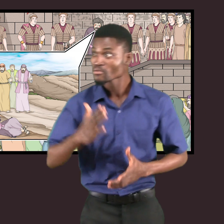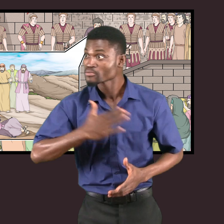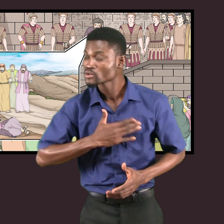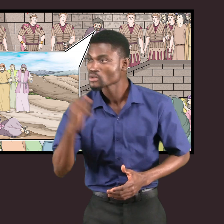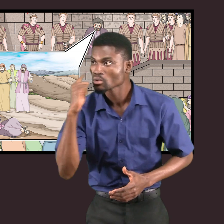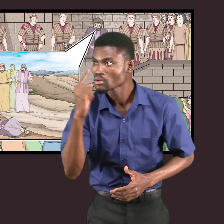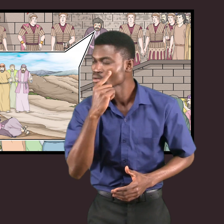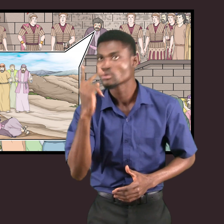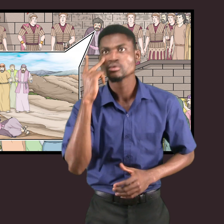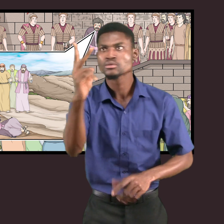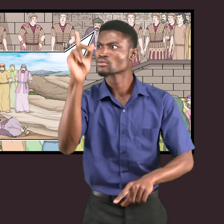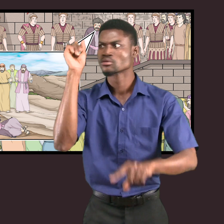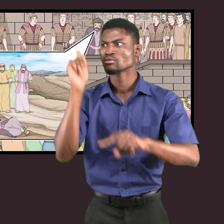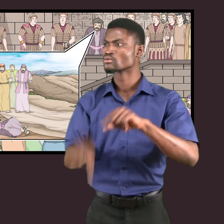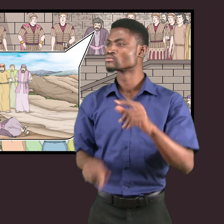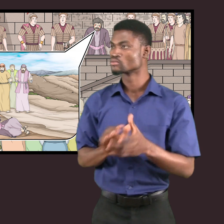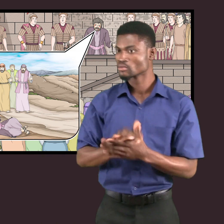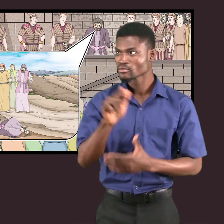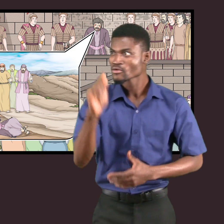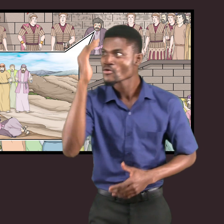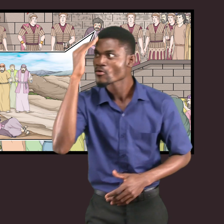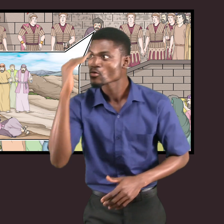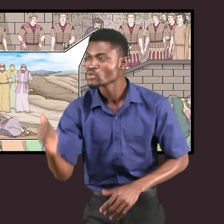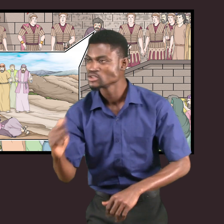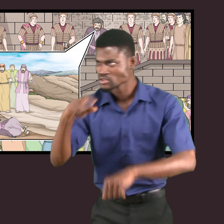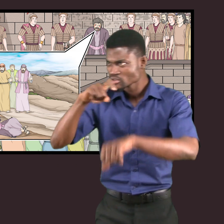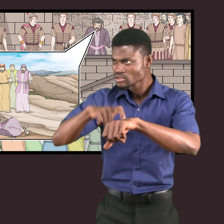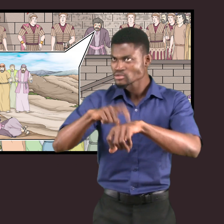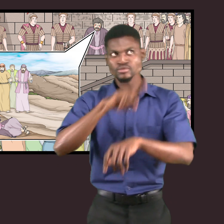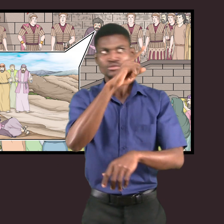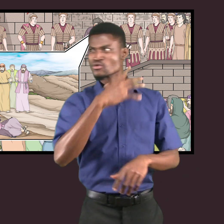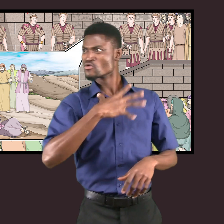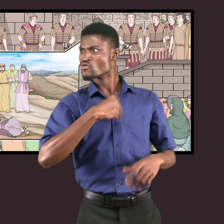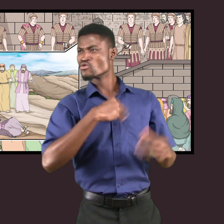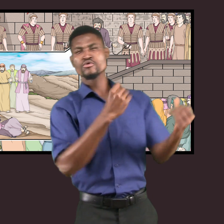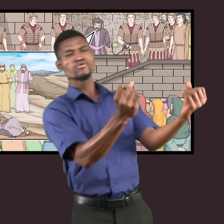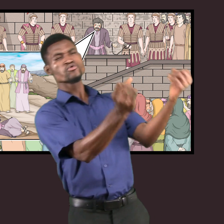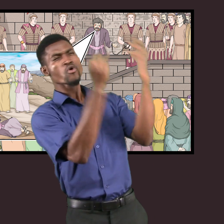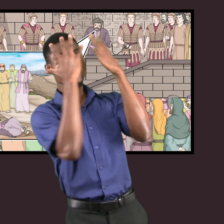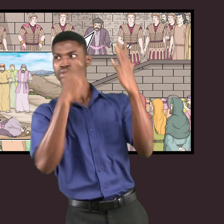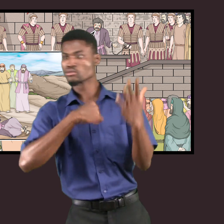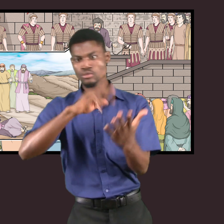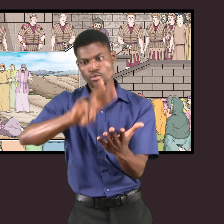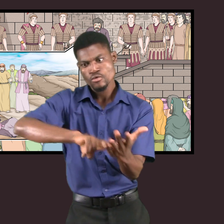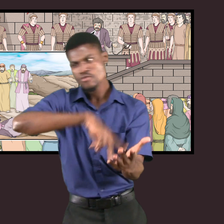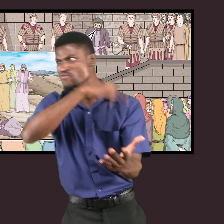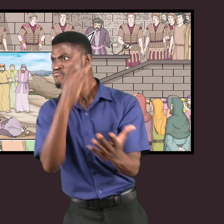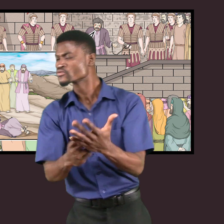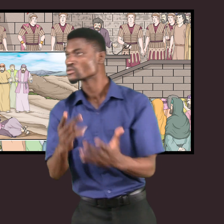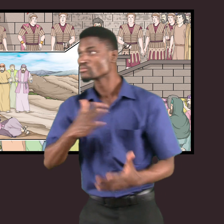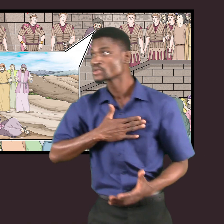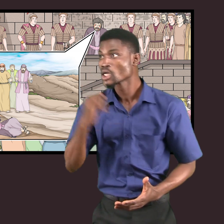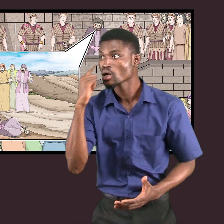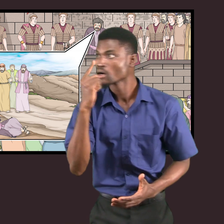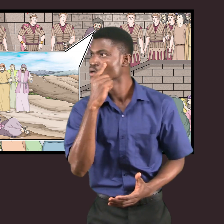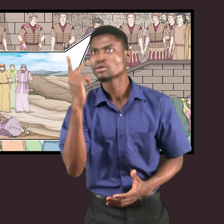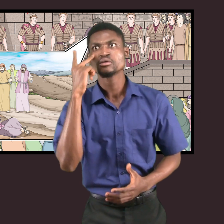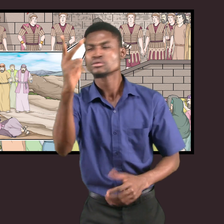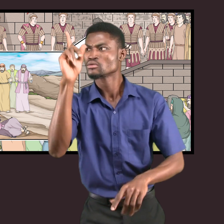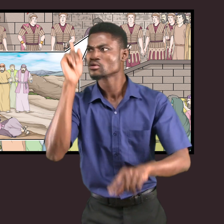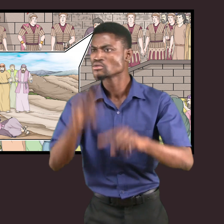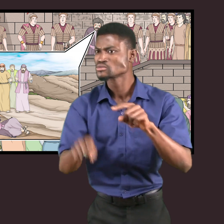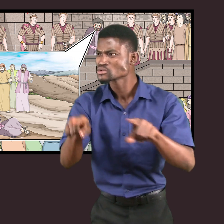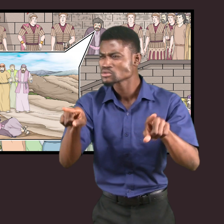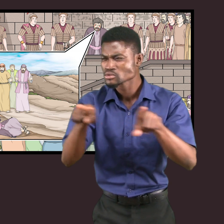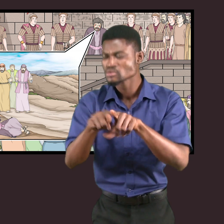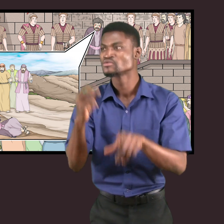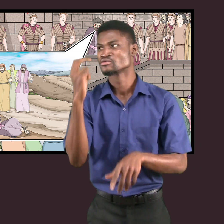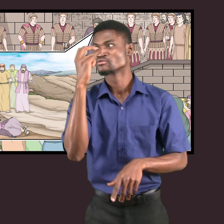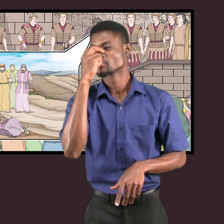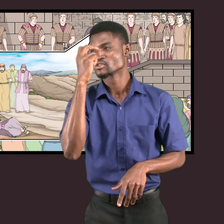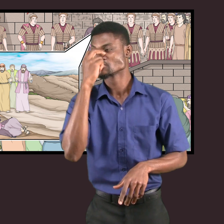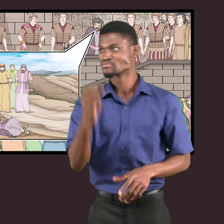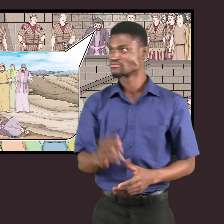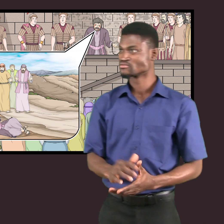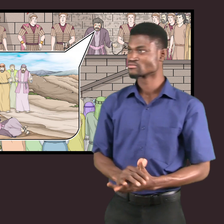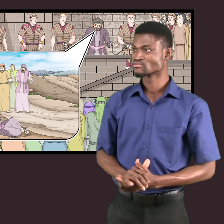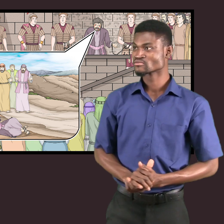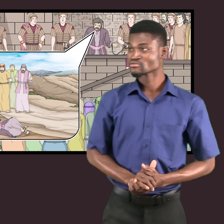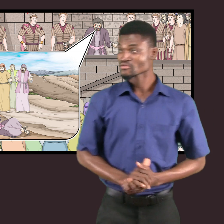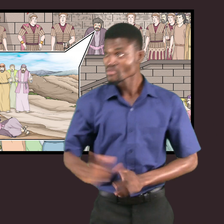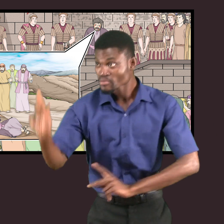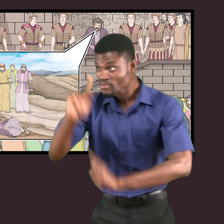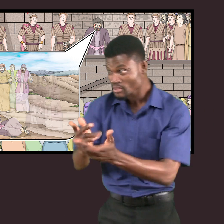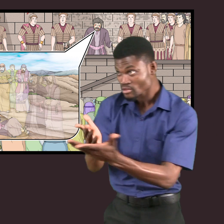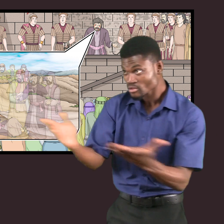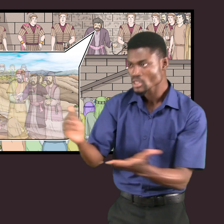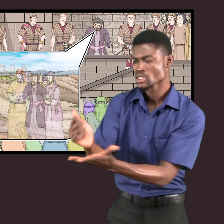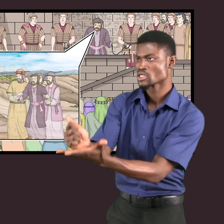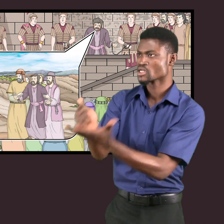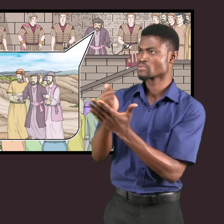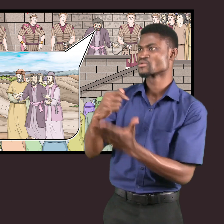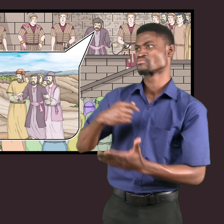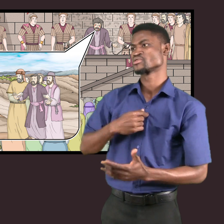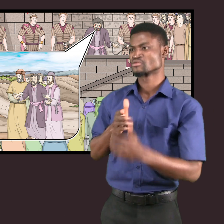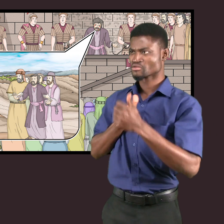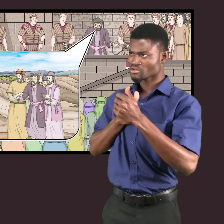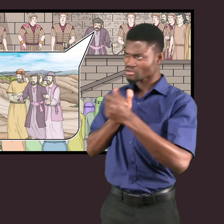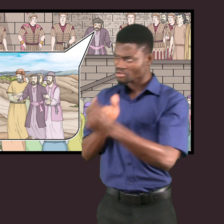‘There you will be told all that you have been appointed to do.’